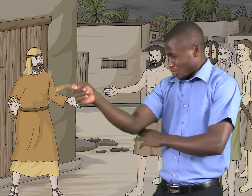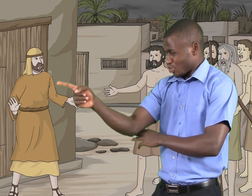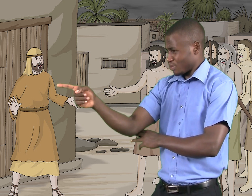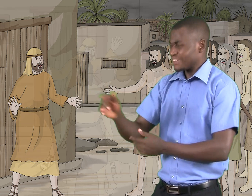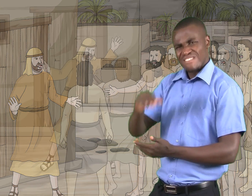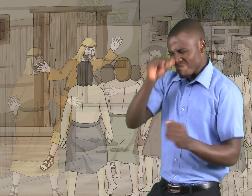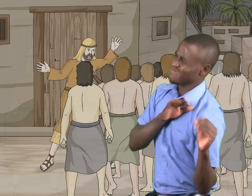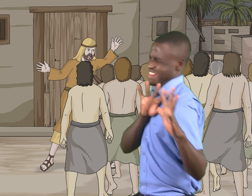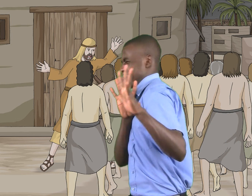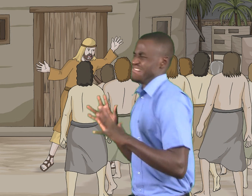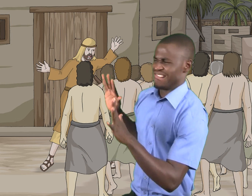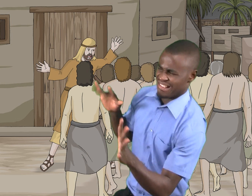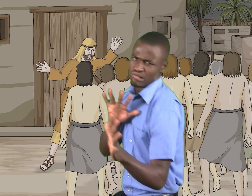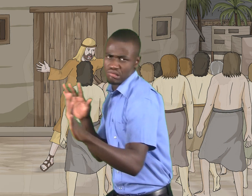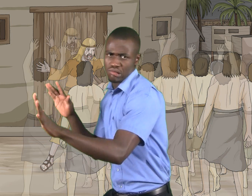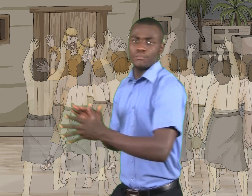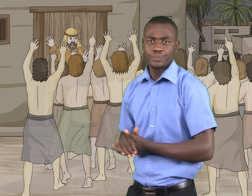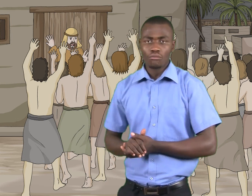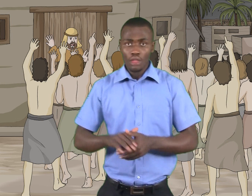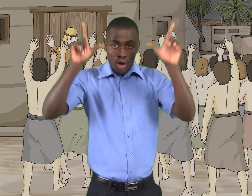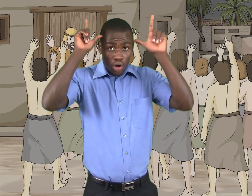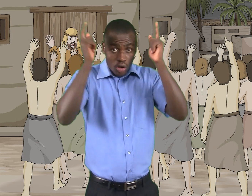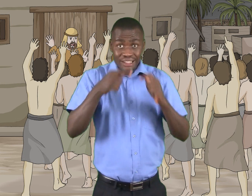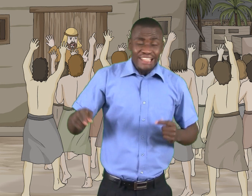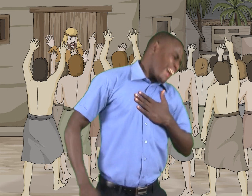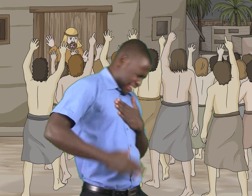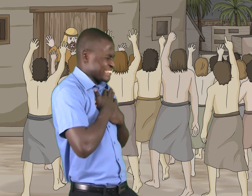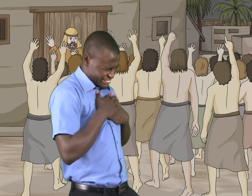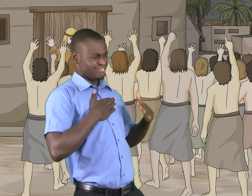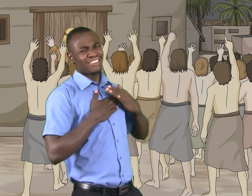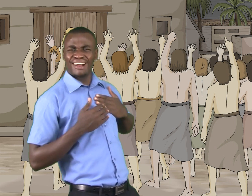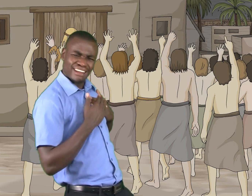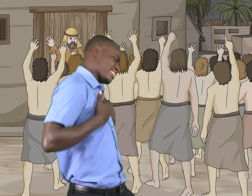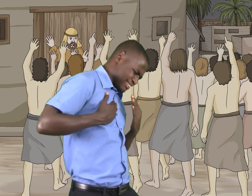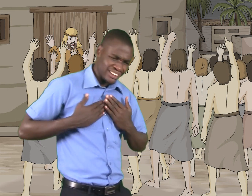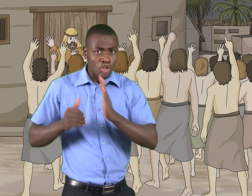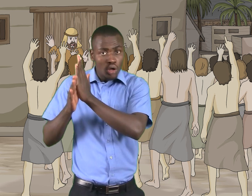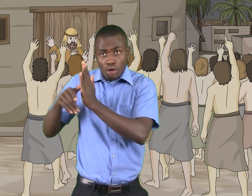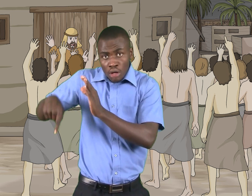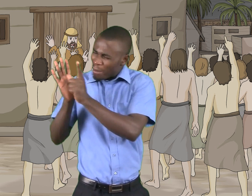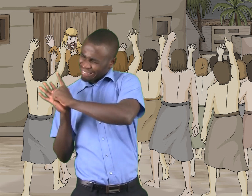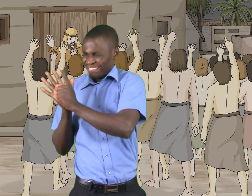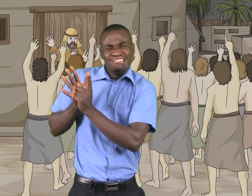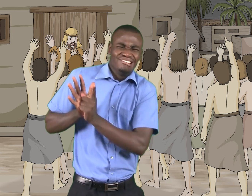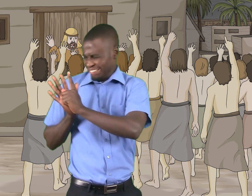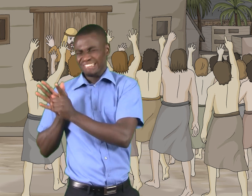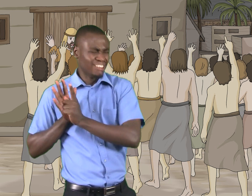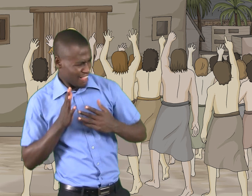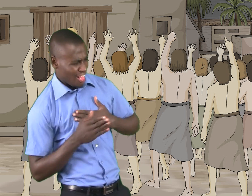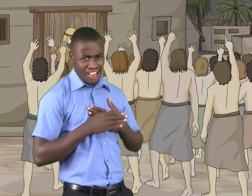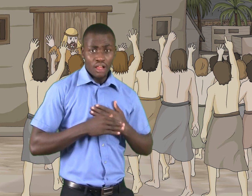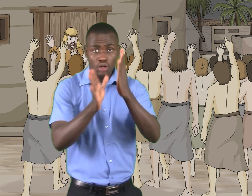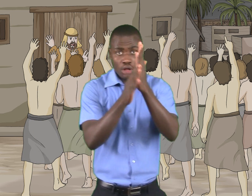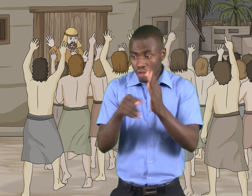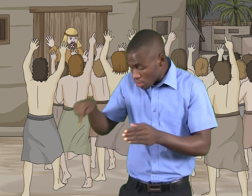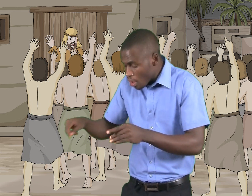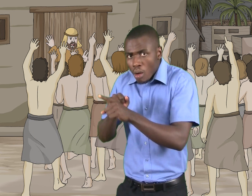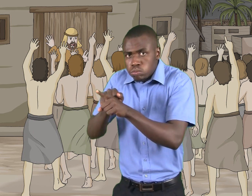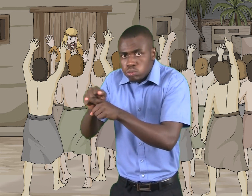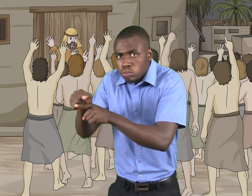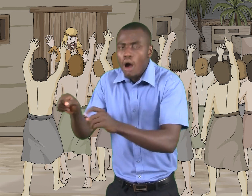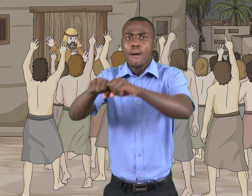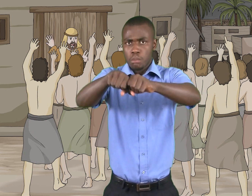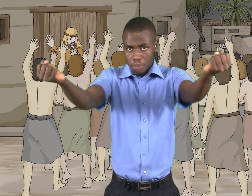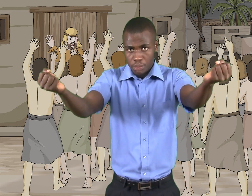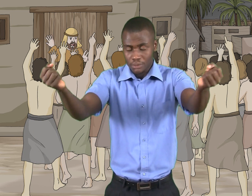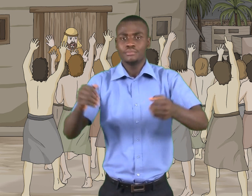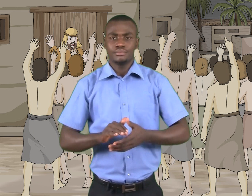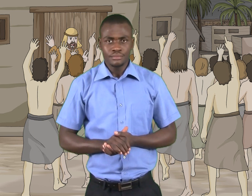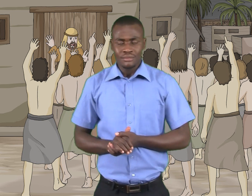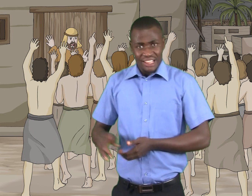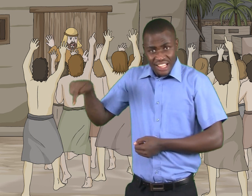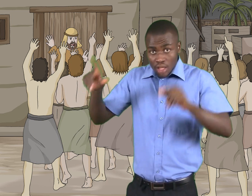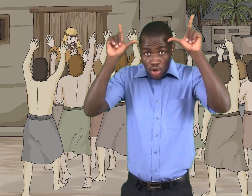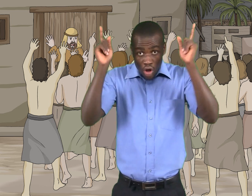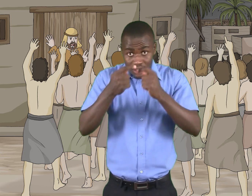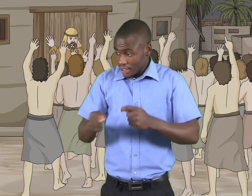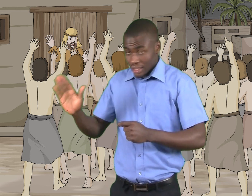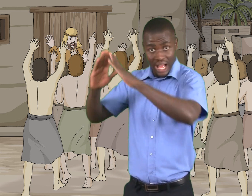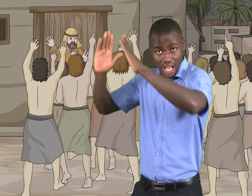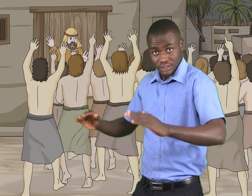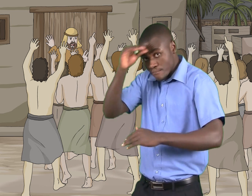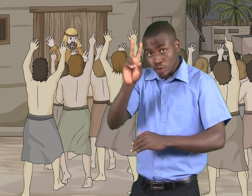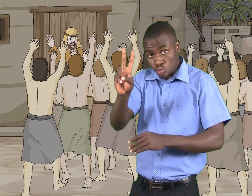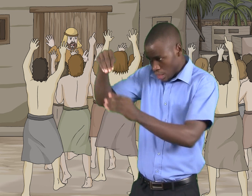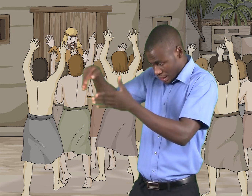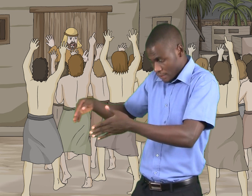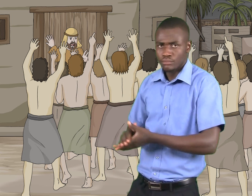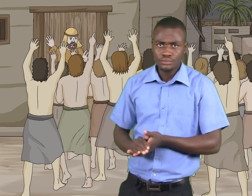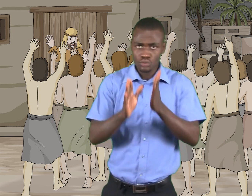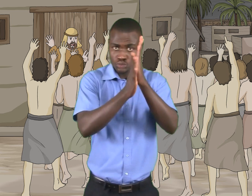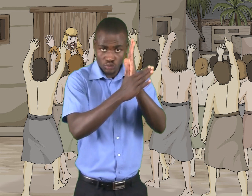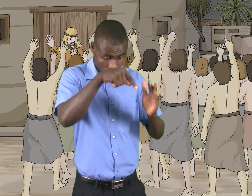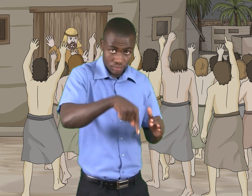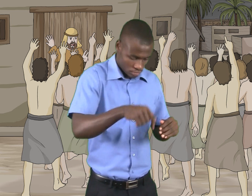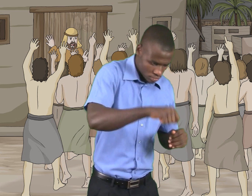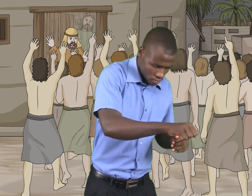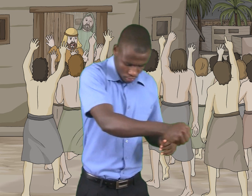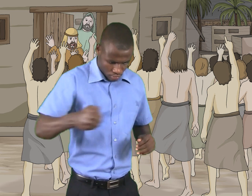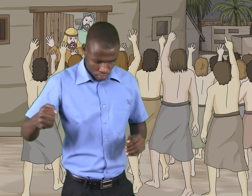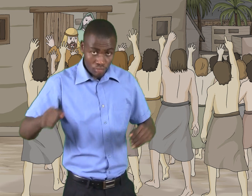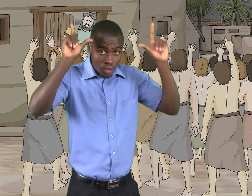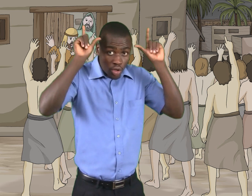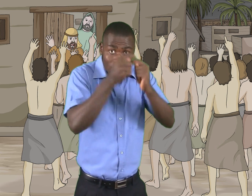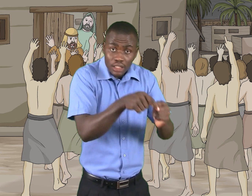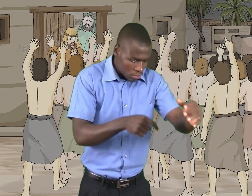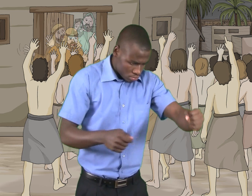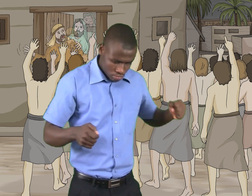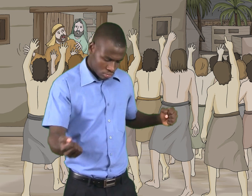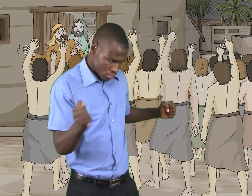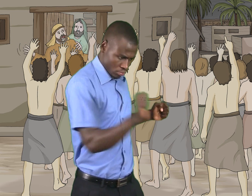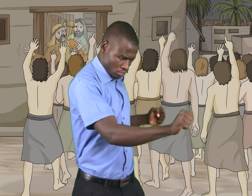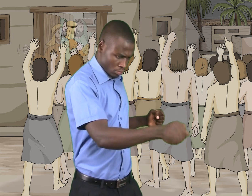And they pressed in on Lot and moved in to break down the door.